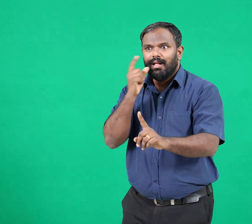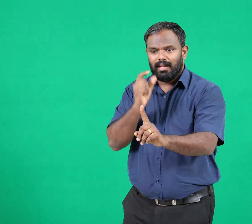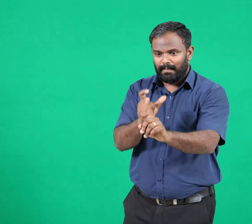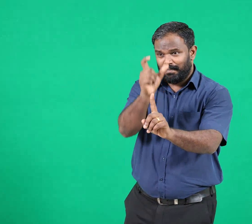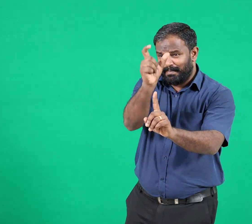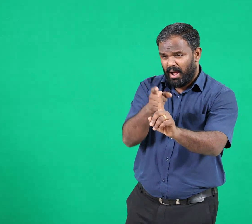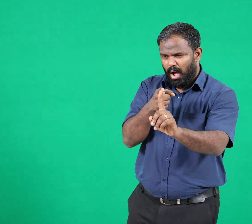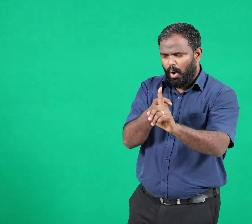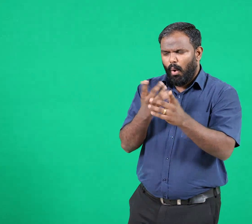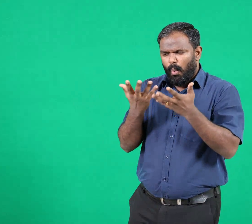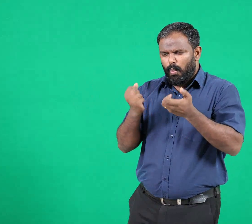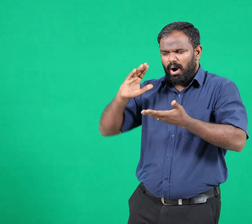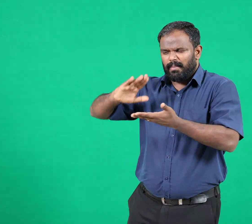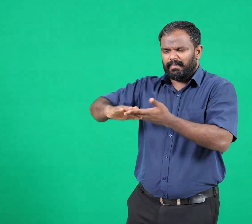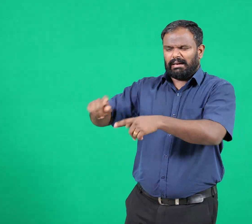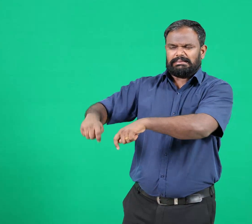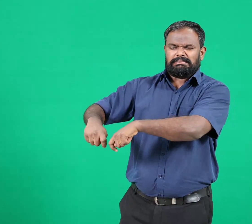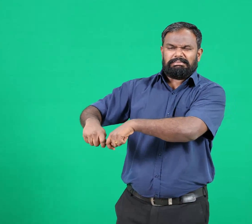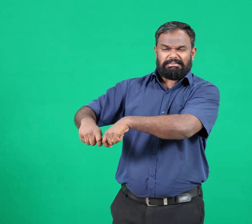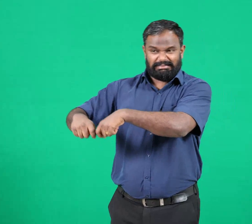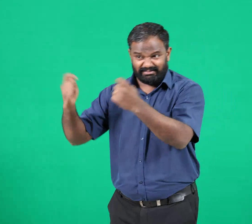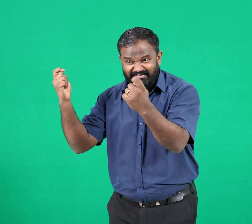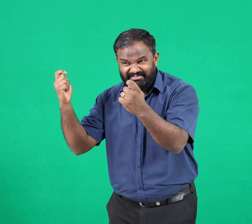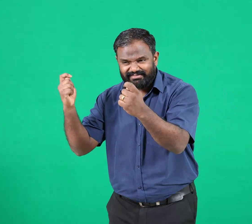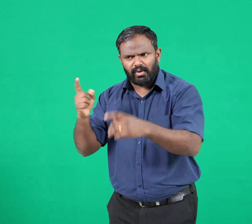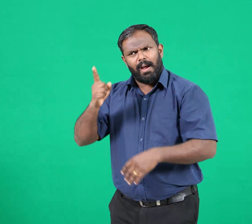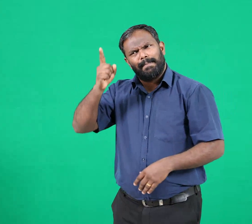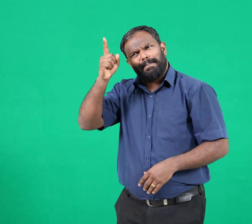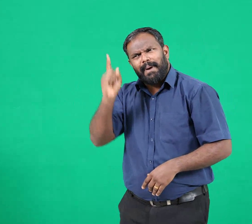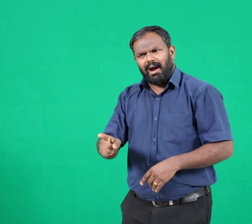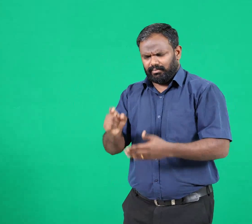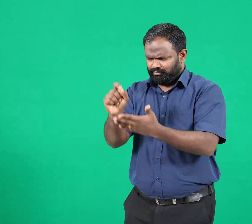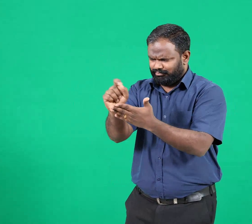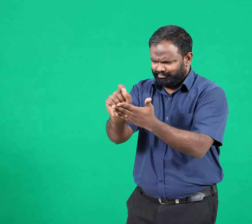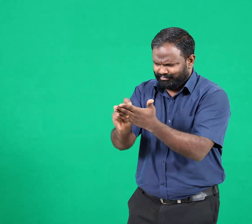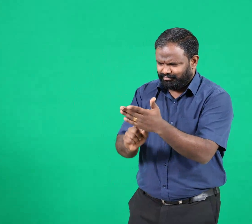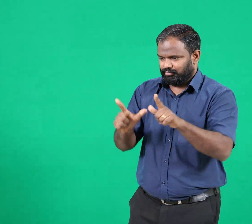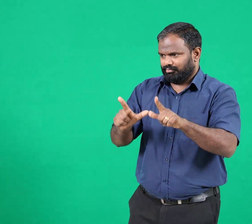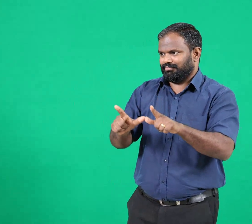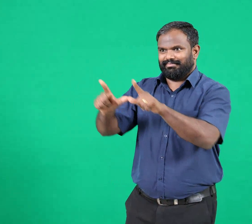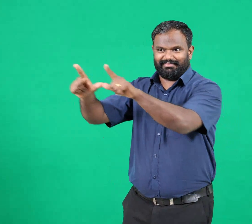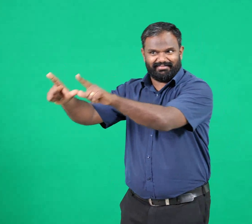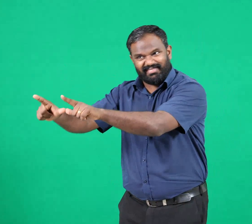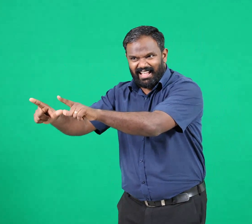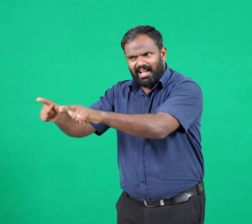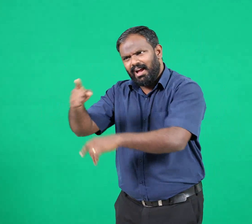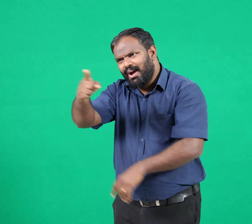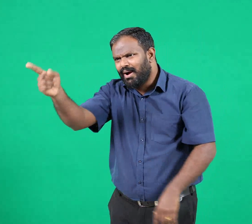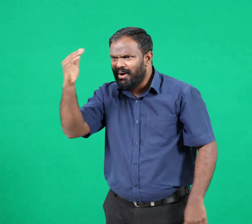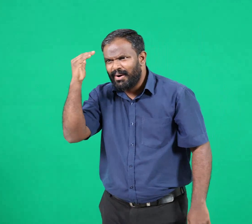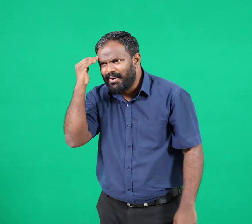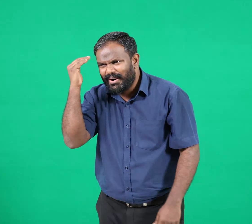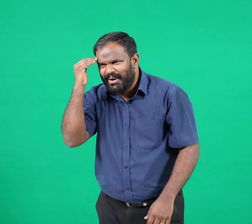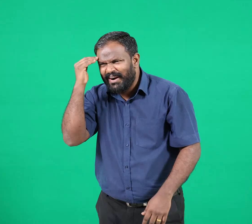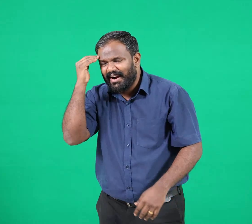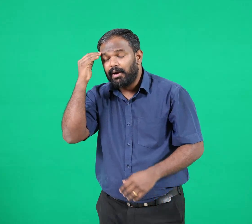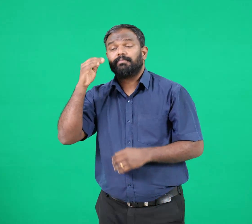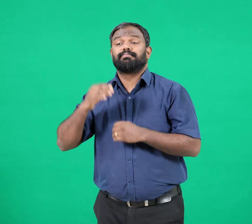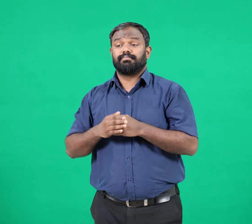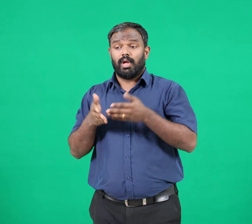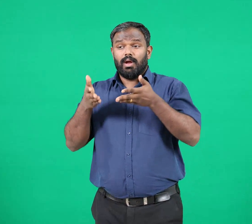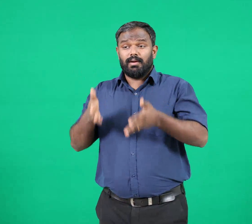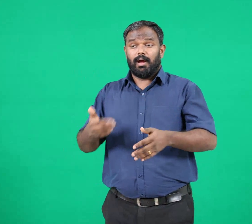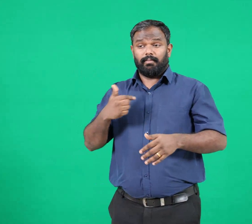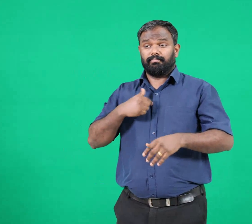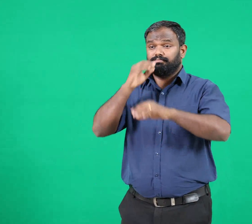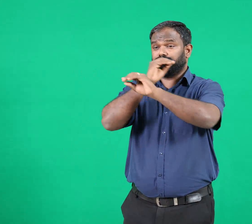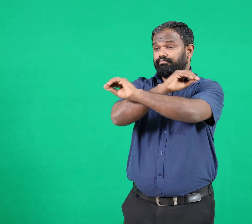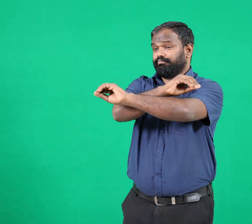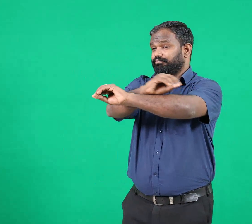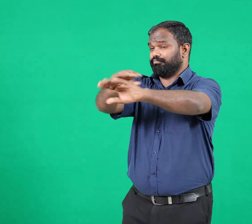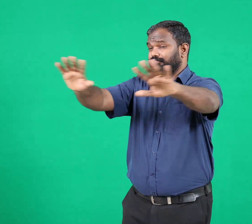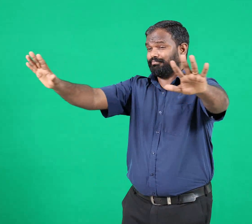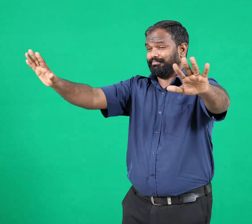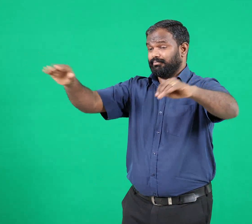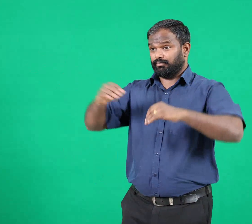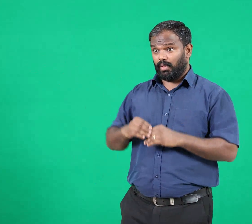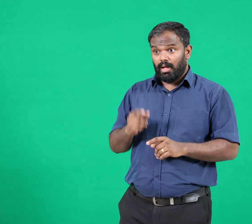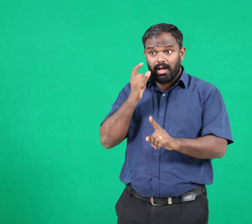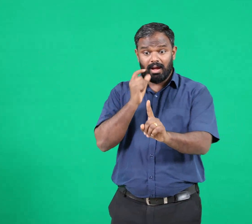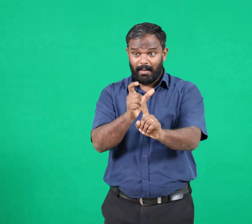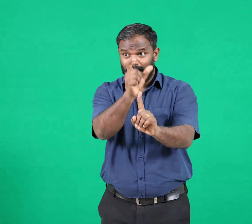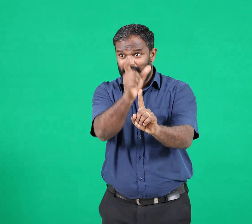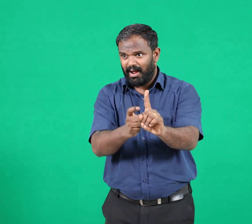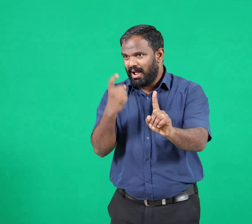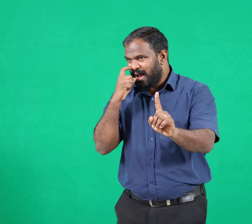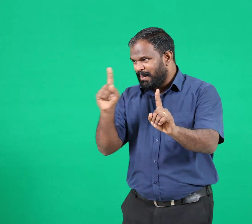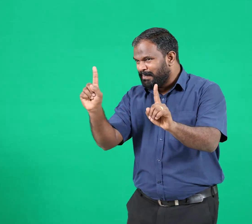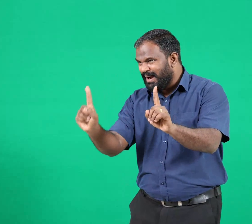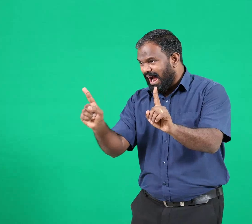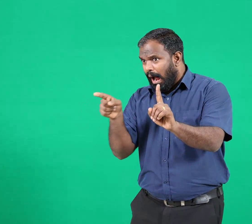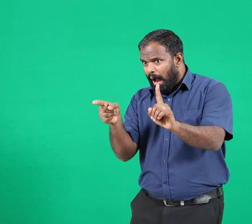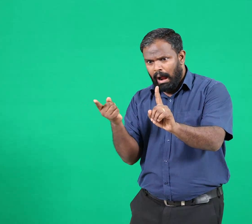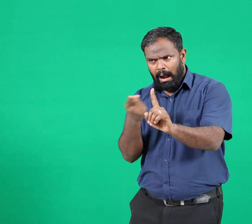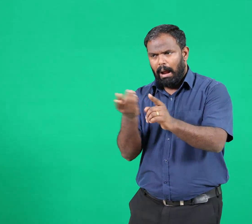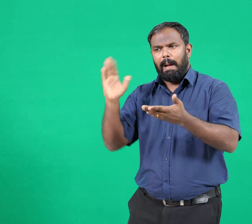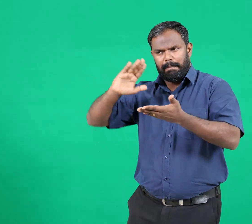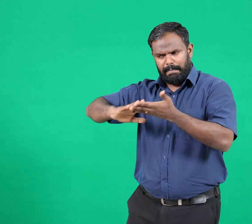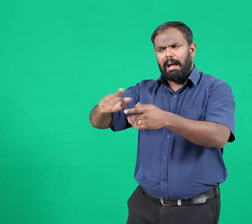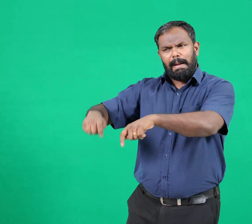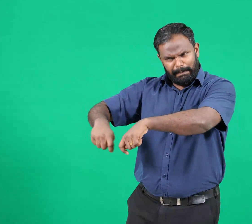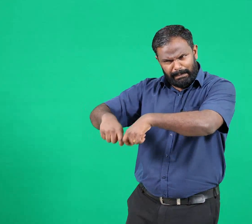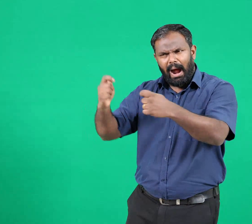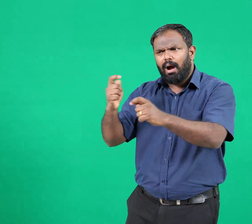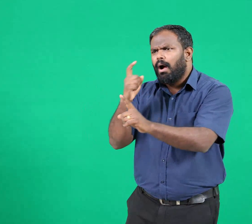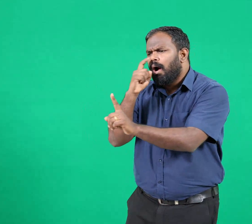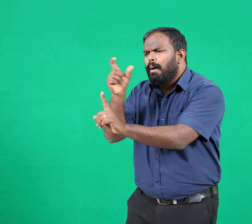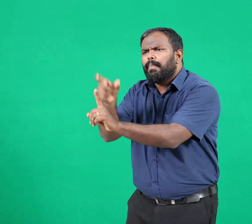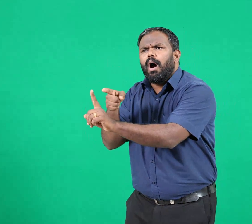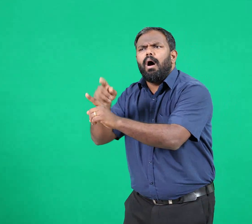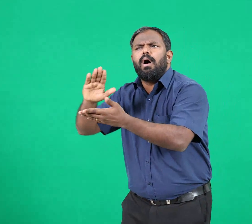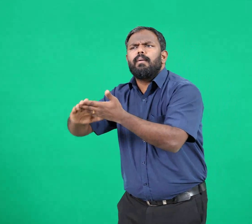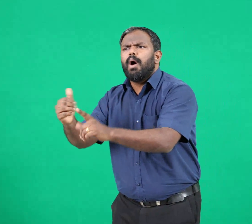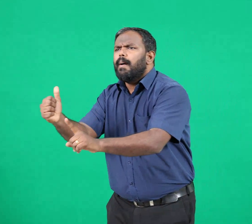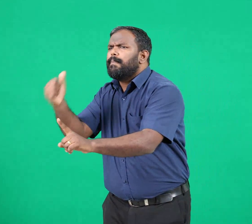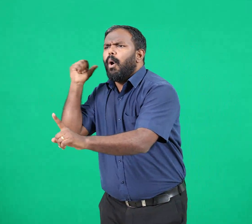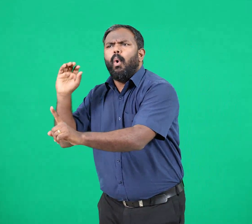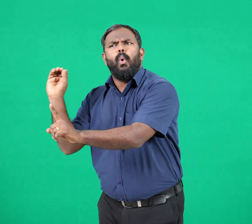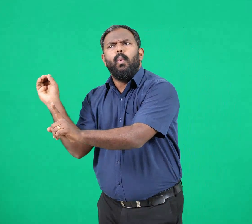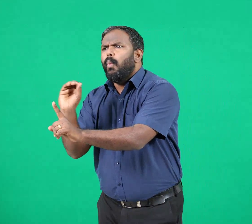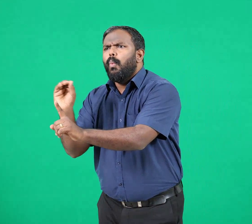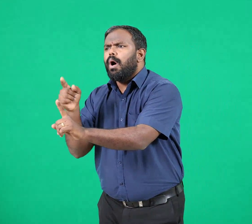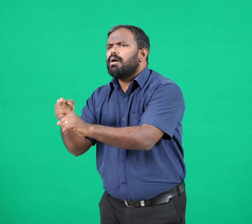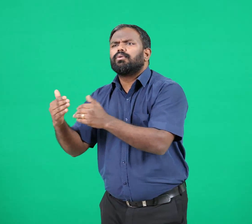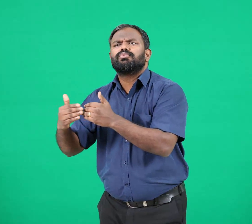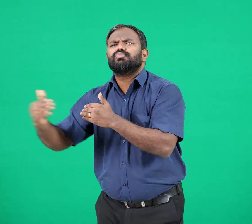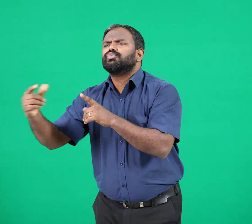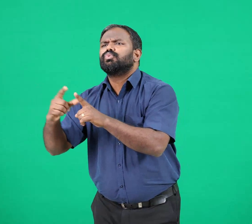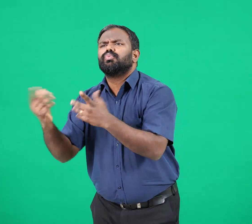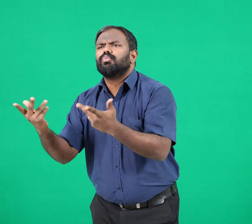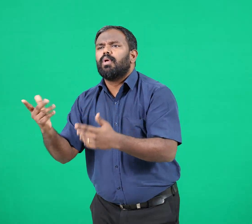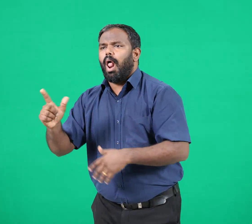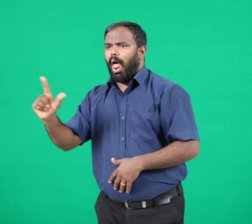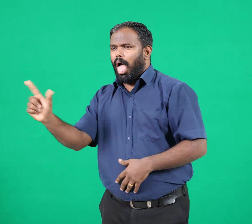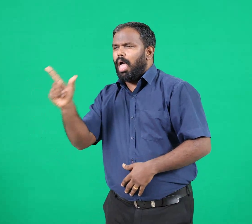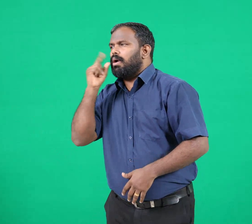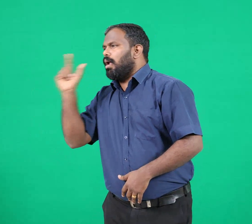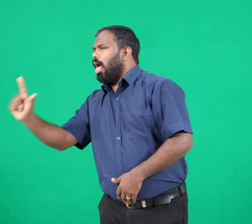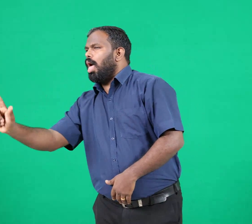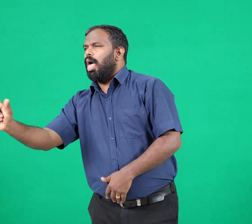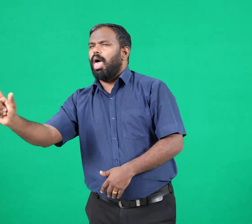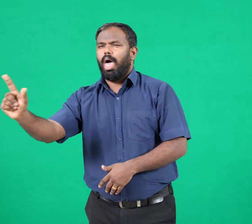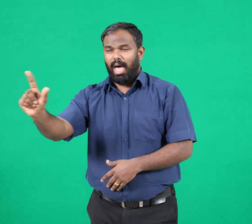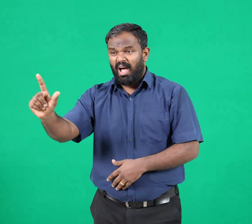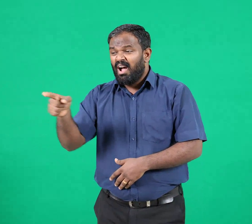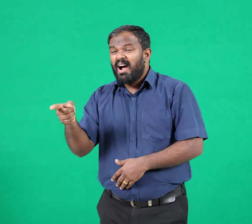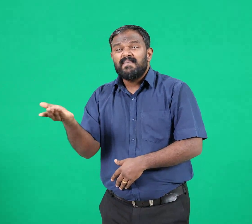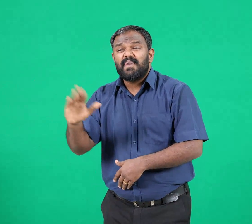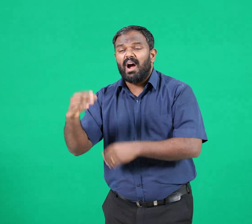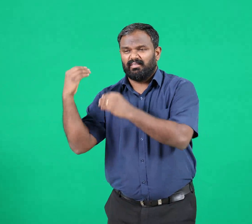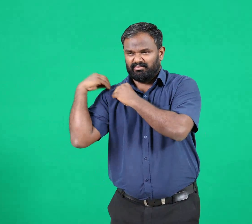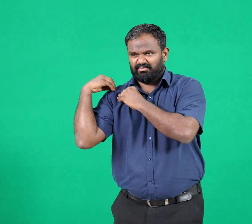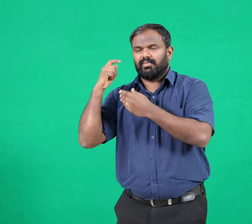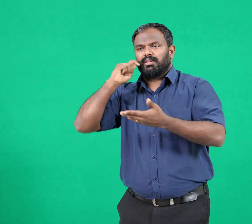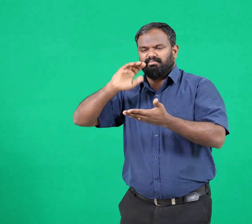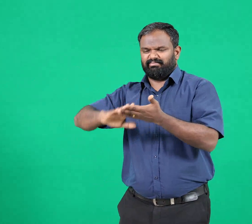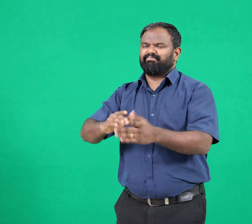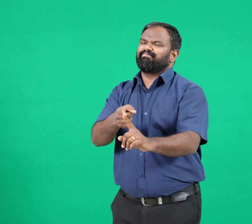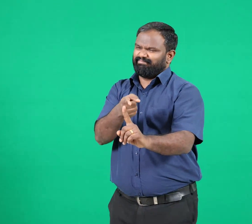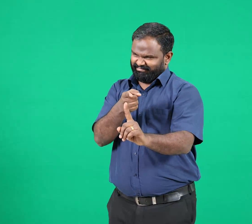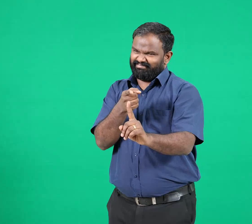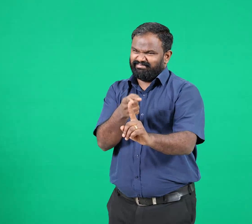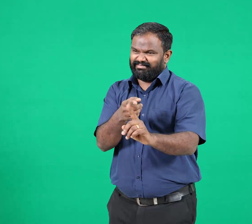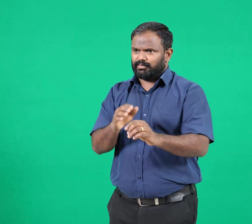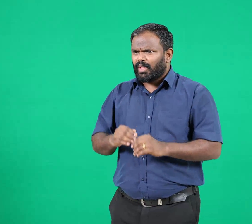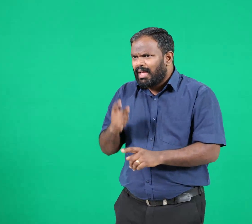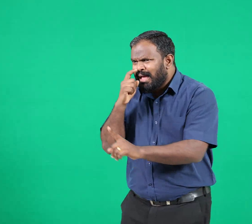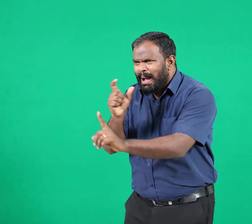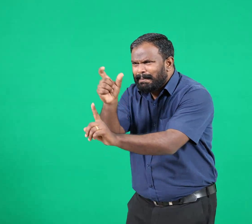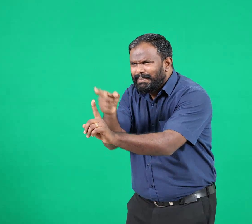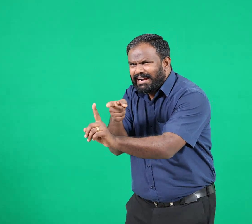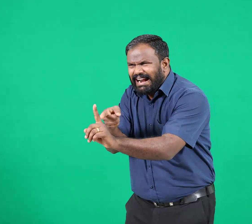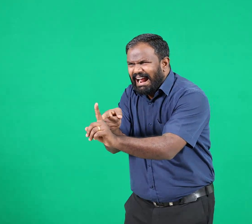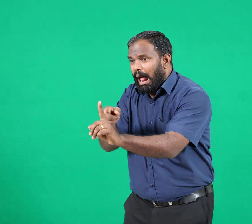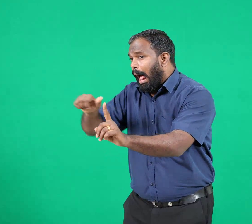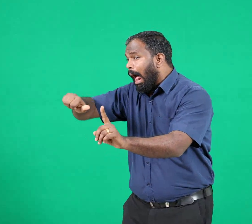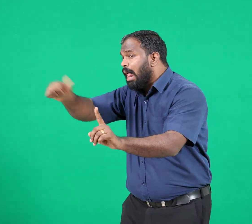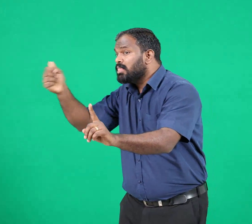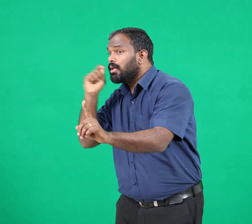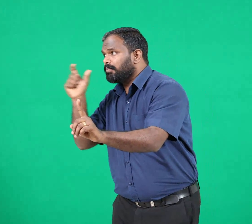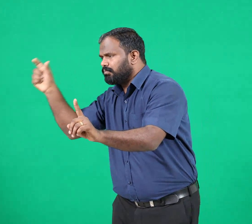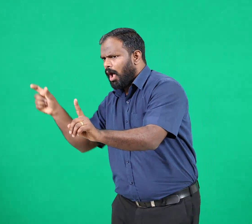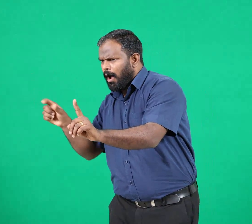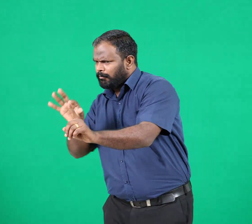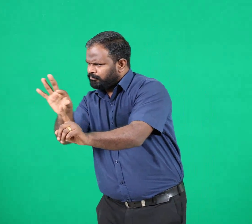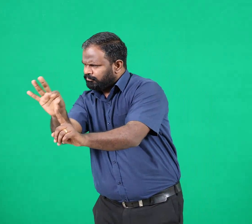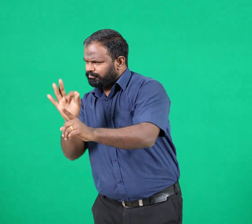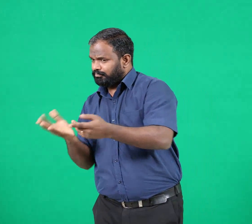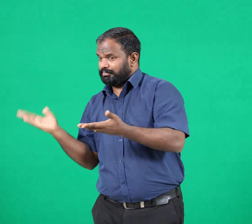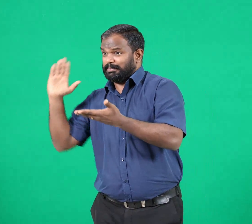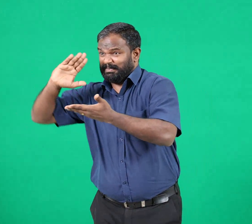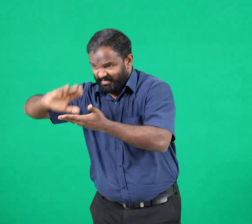But I tell you that anyone who divorces his wife, except for sexual immorality, brings adultery upon her.